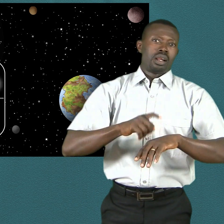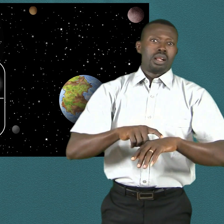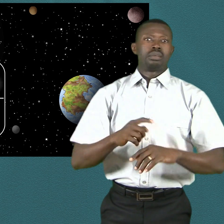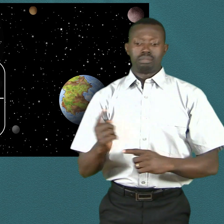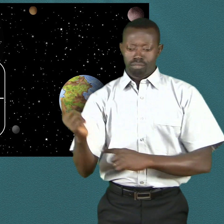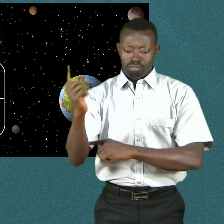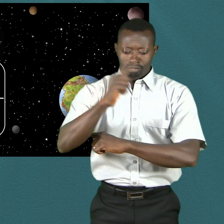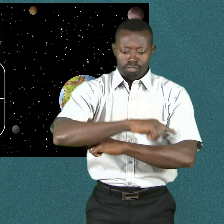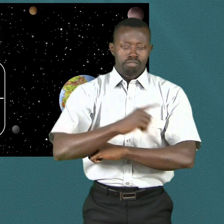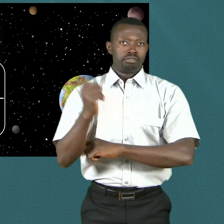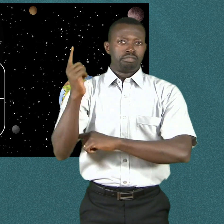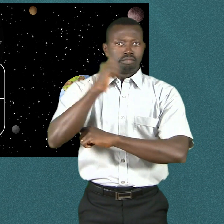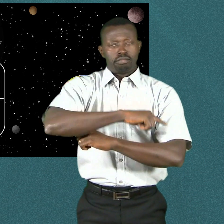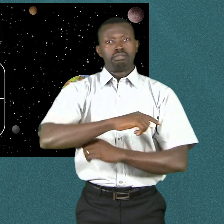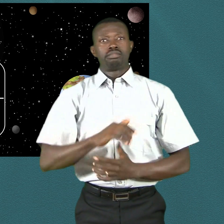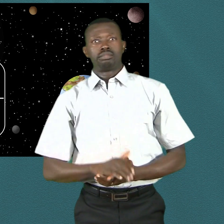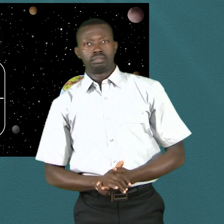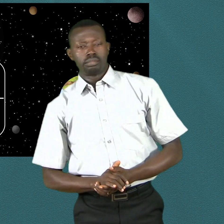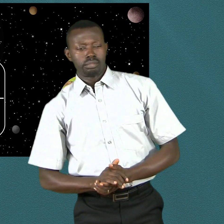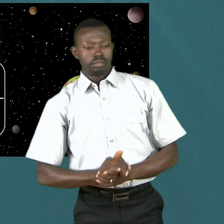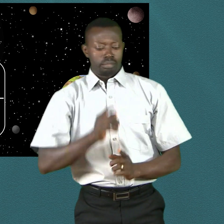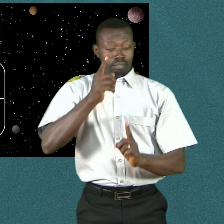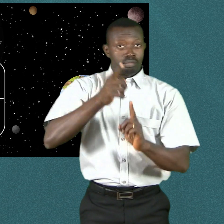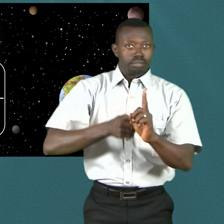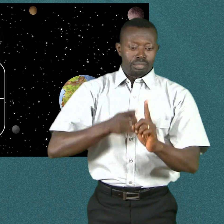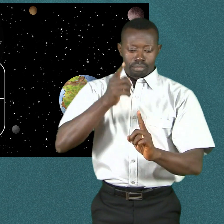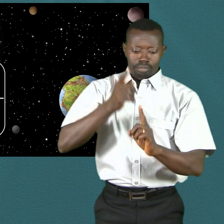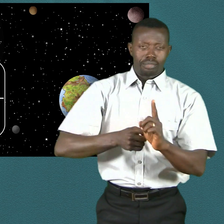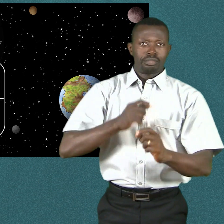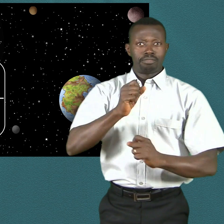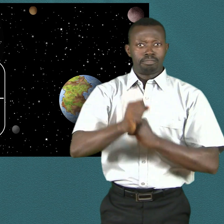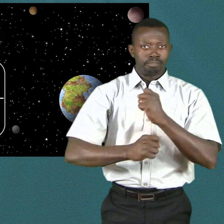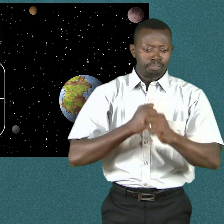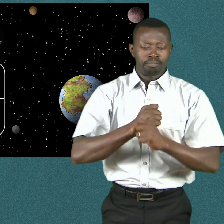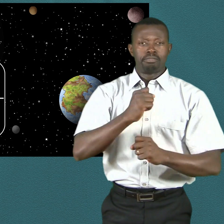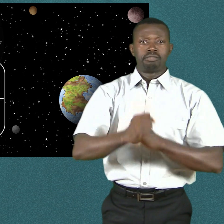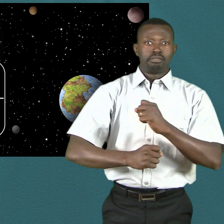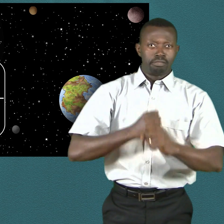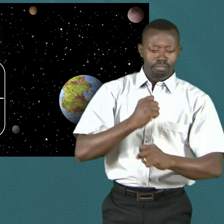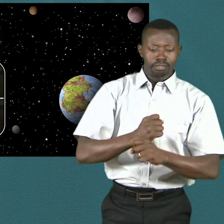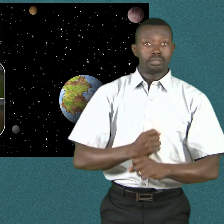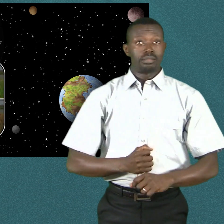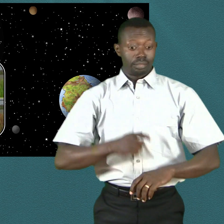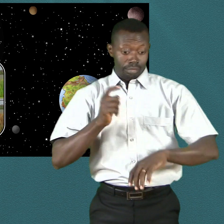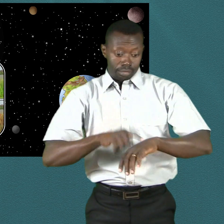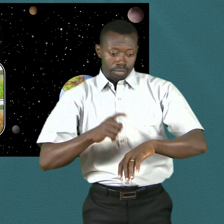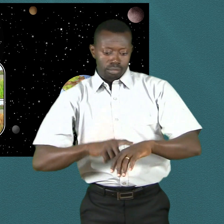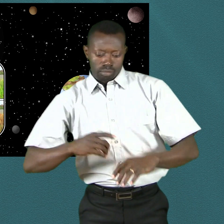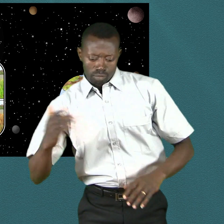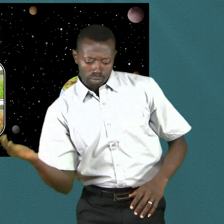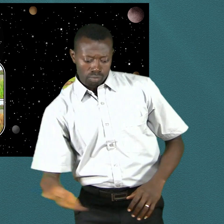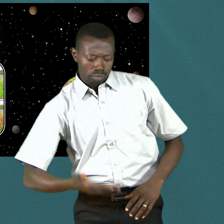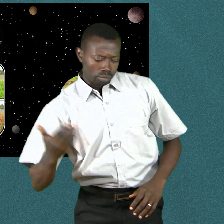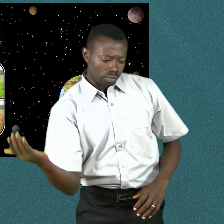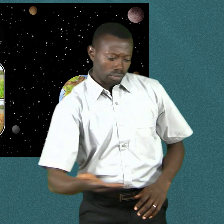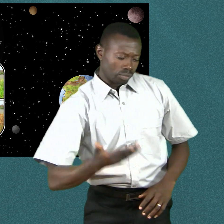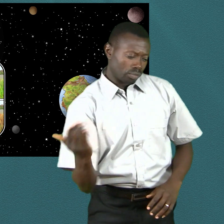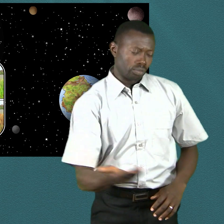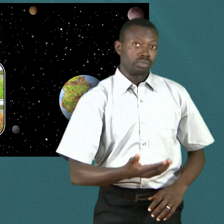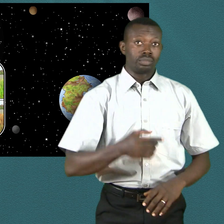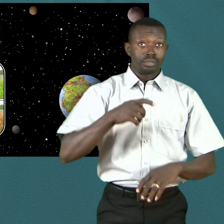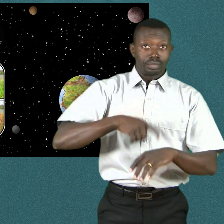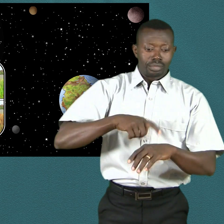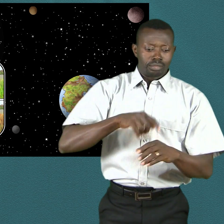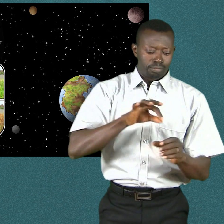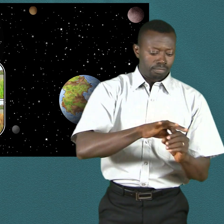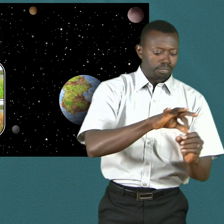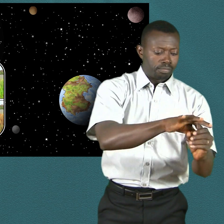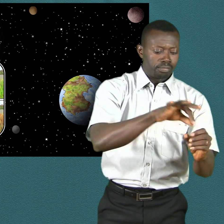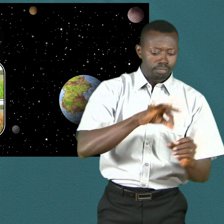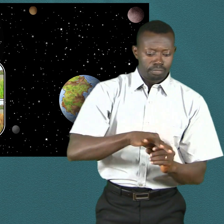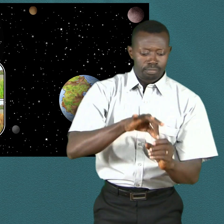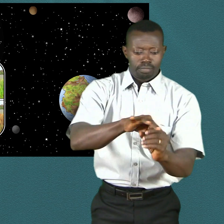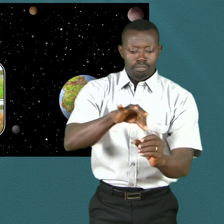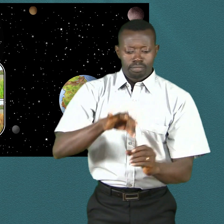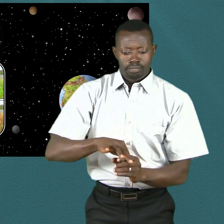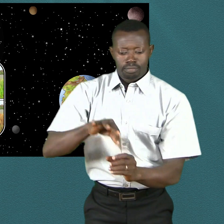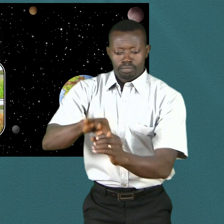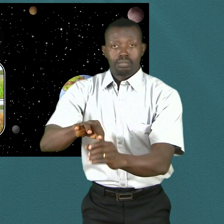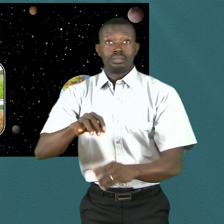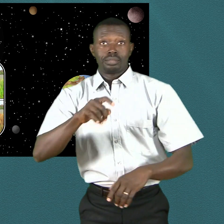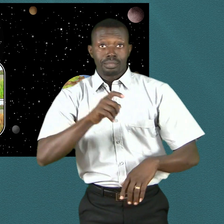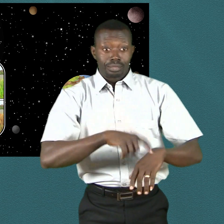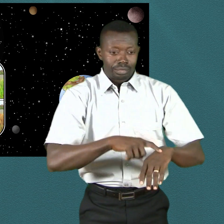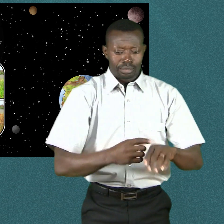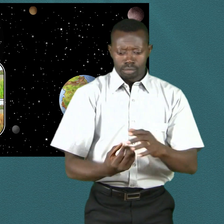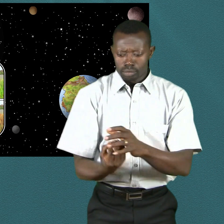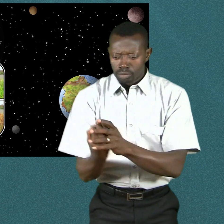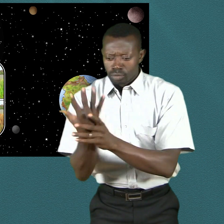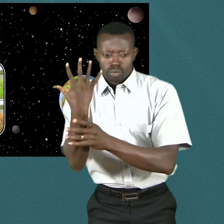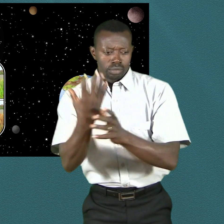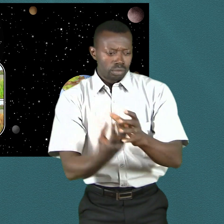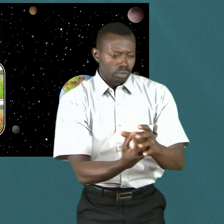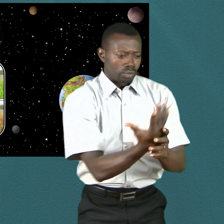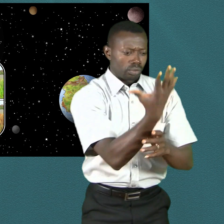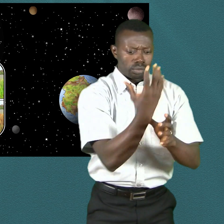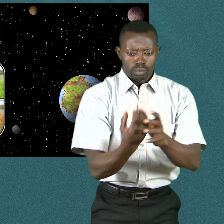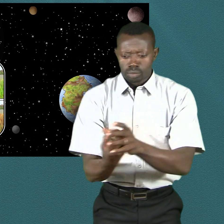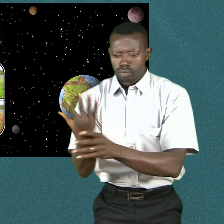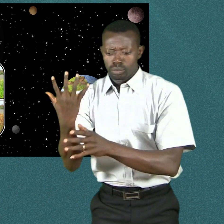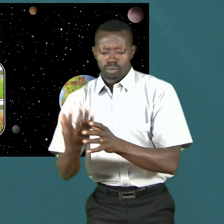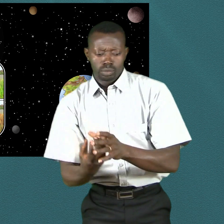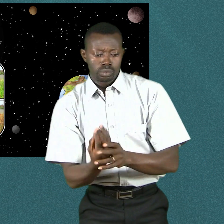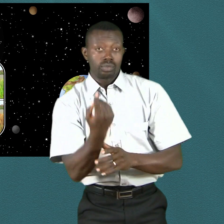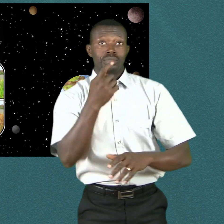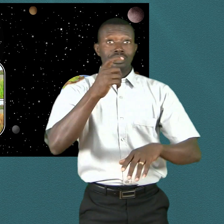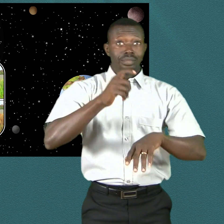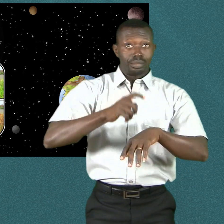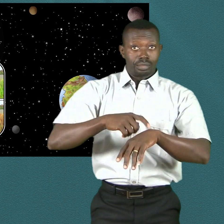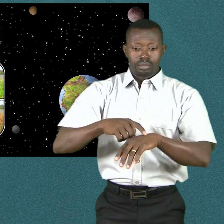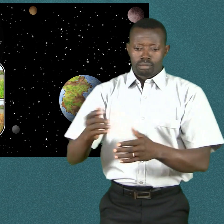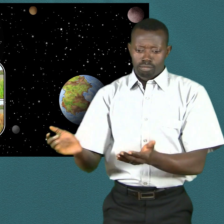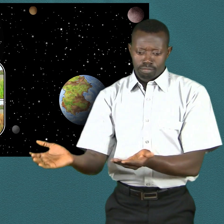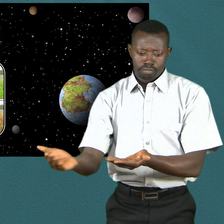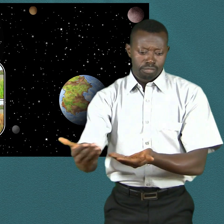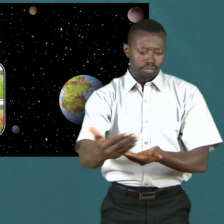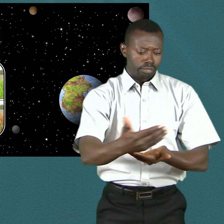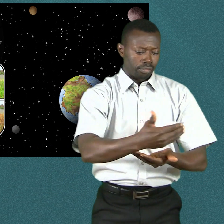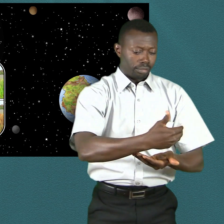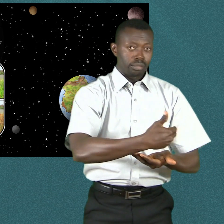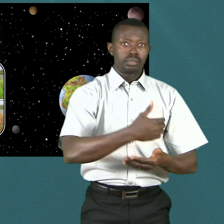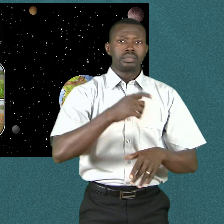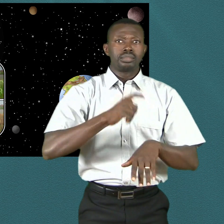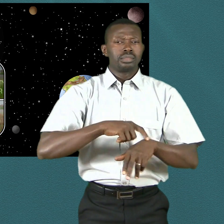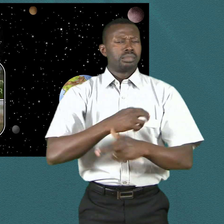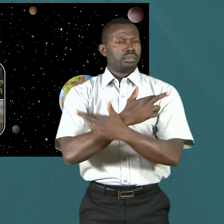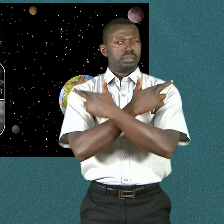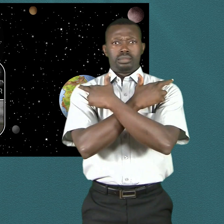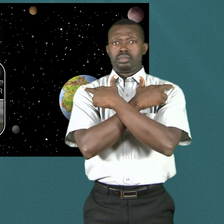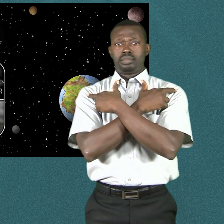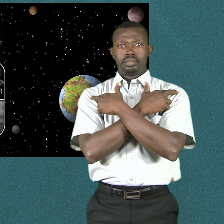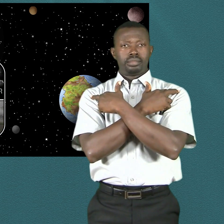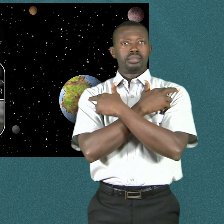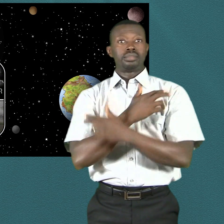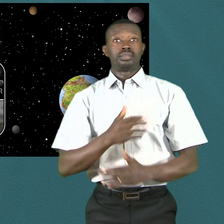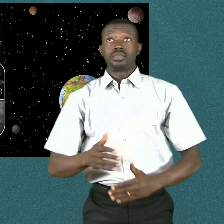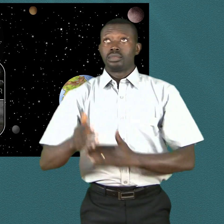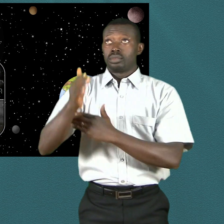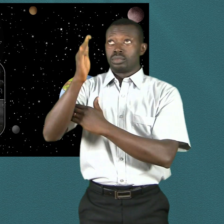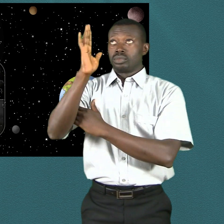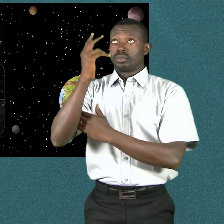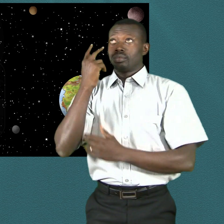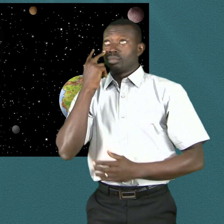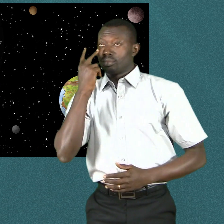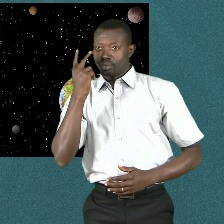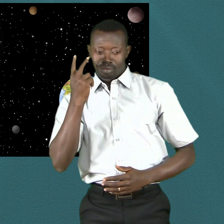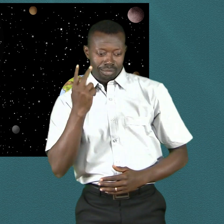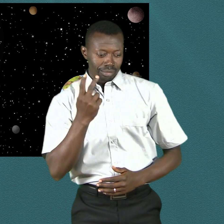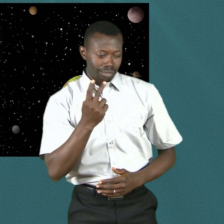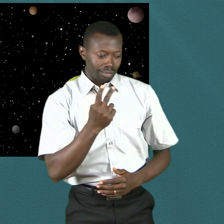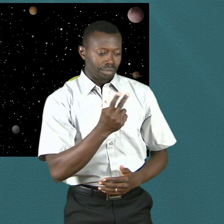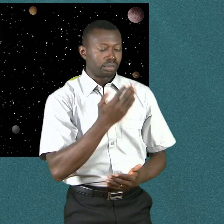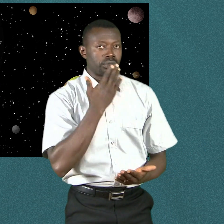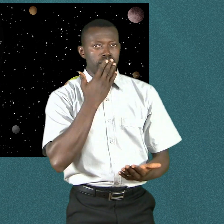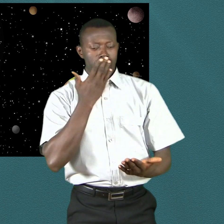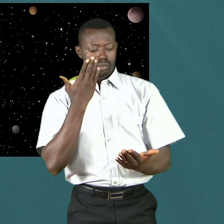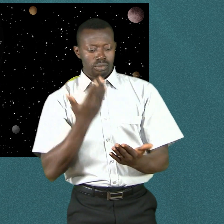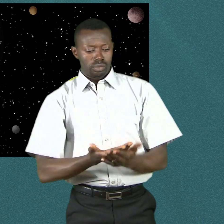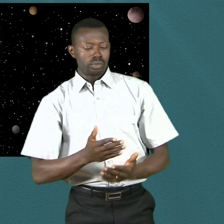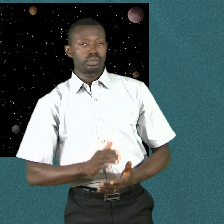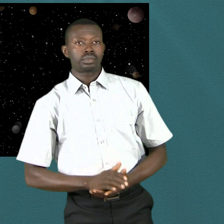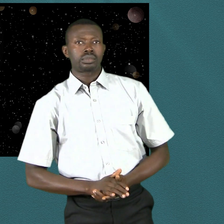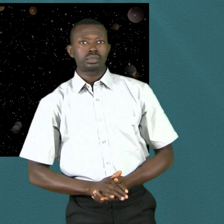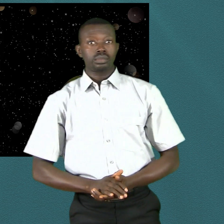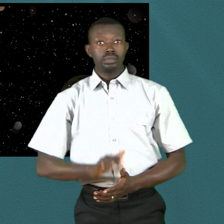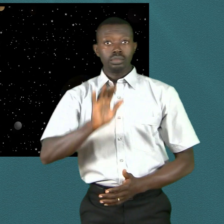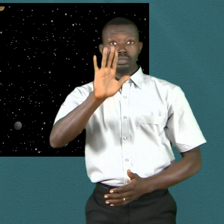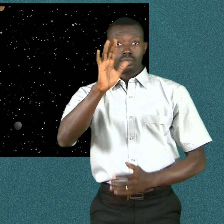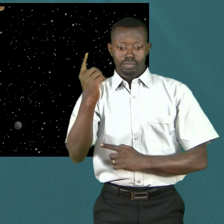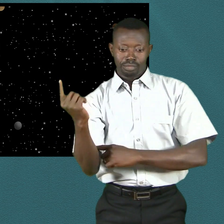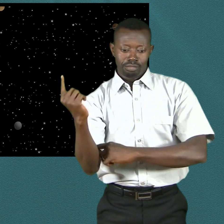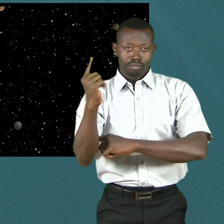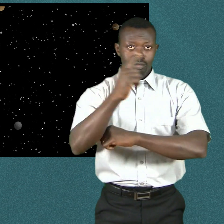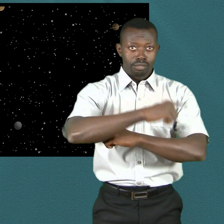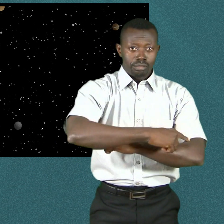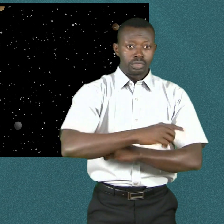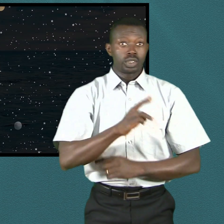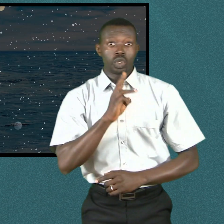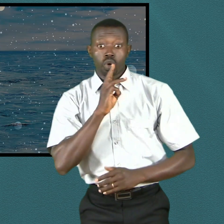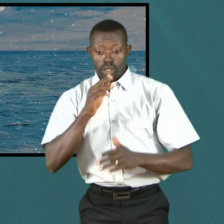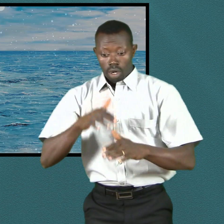God set these lights in the expanse of the sky to shine upon the earth, to preside over the day and the night, and to separate the light from the darkness. And God saw that it was good.